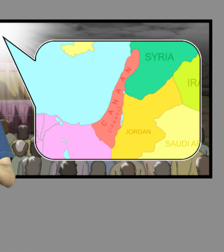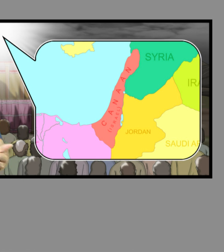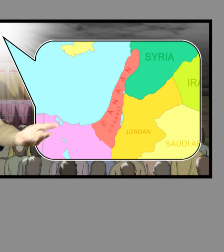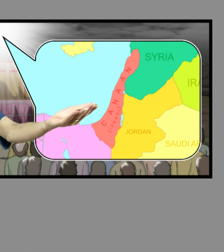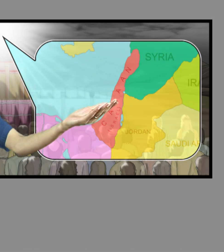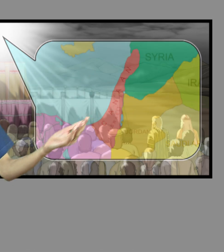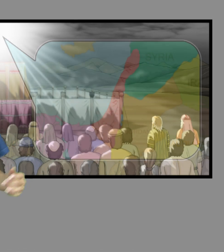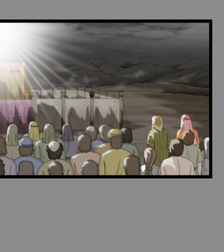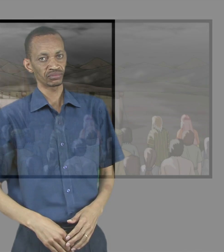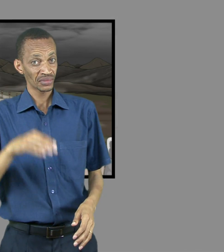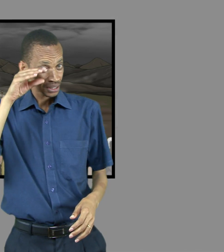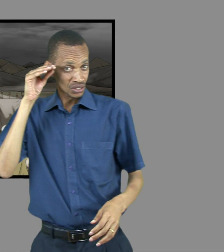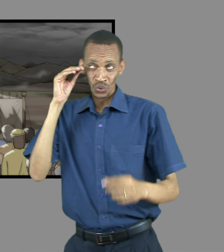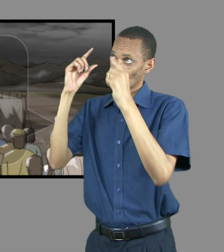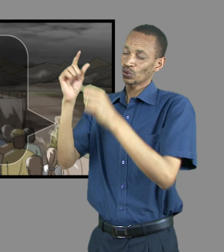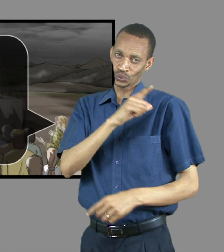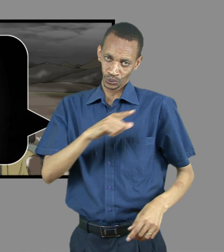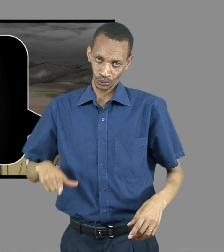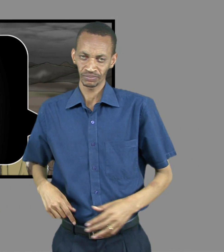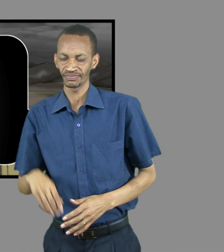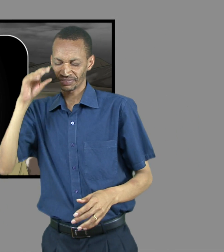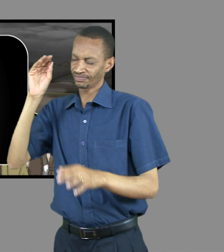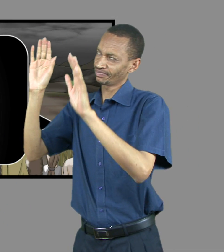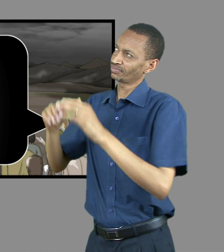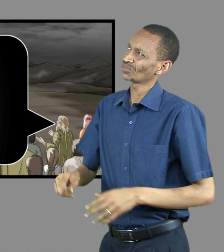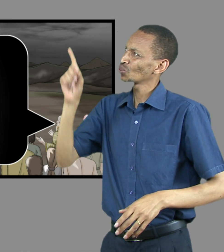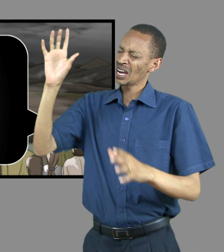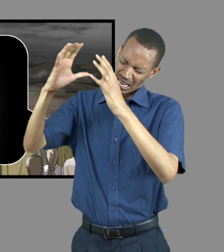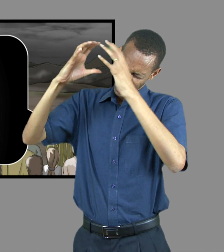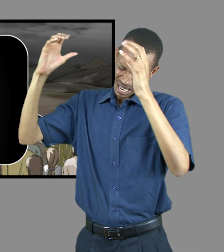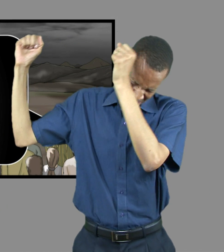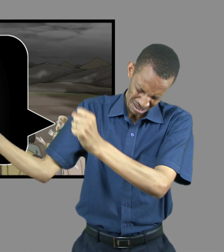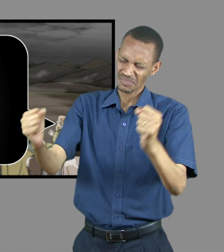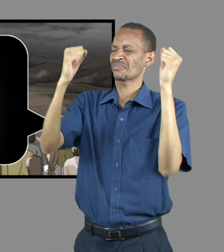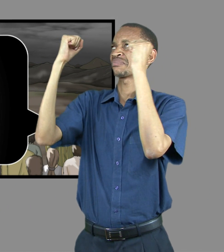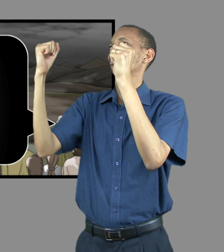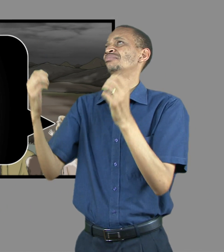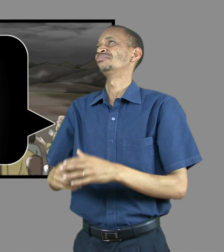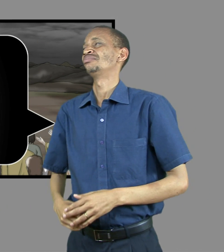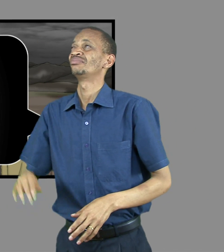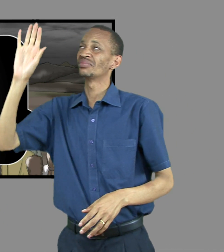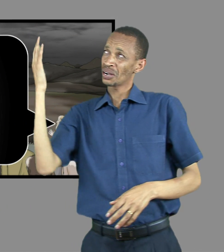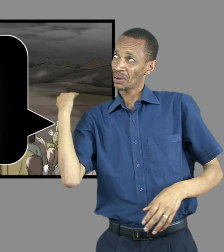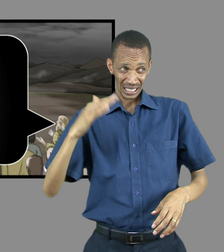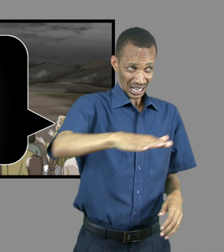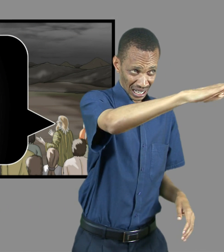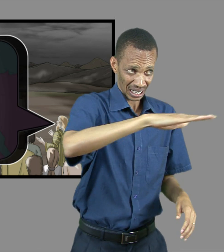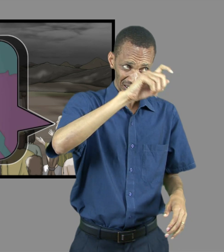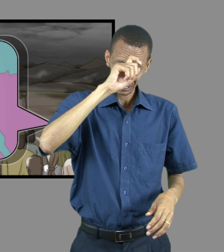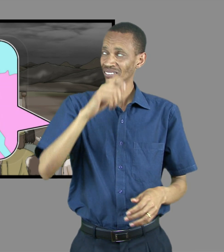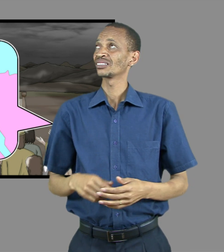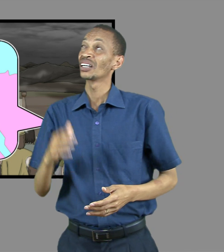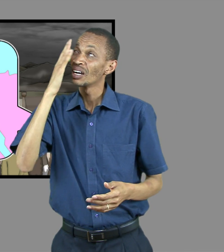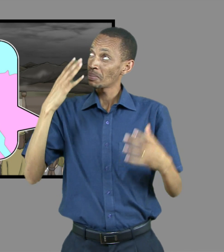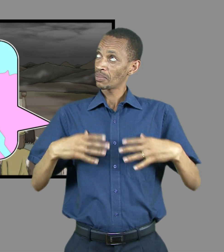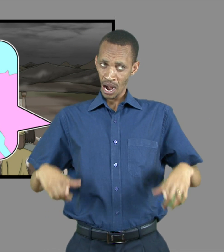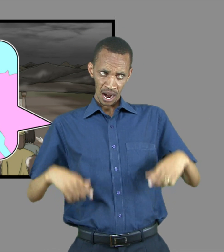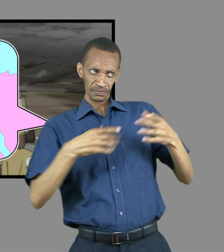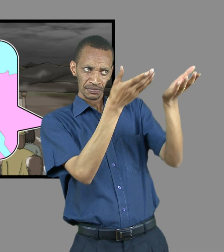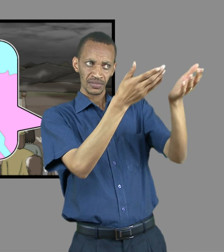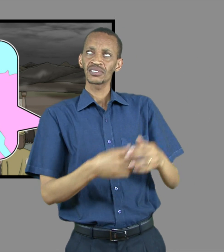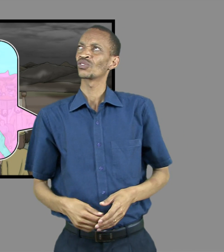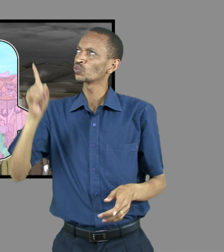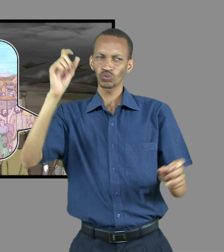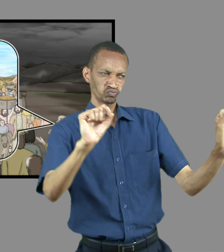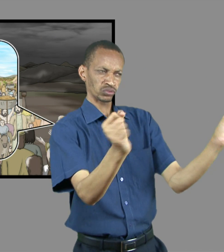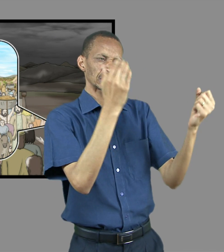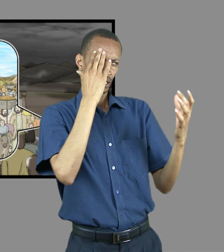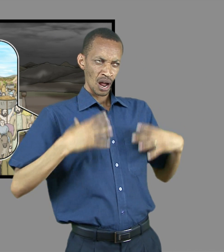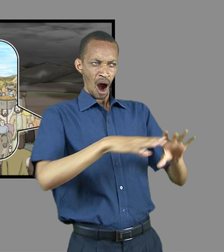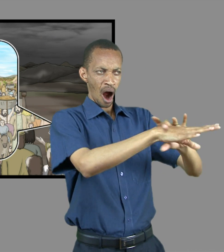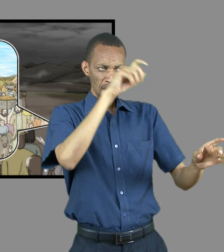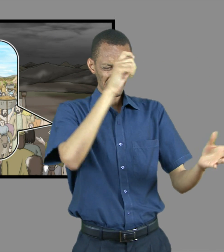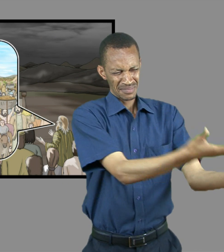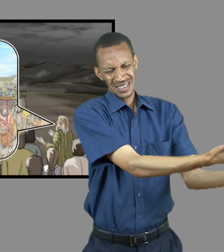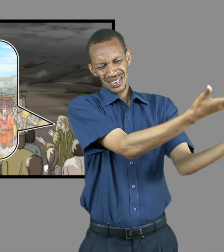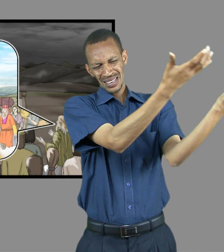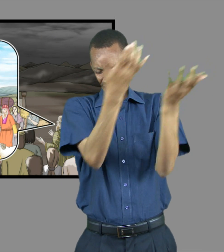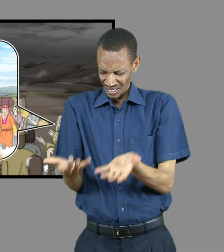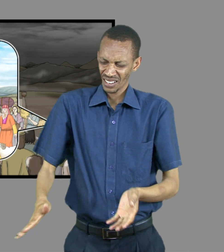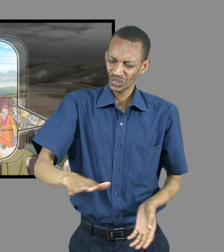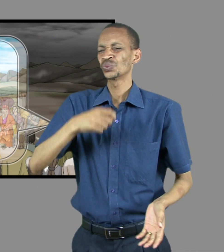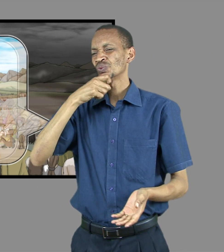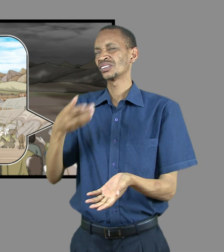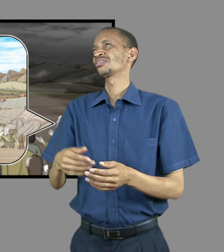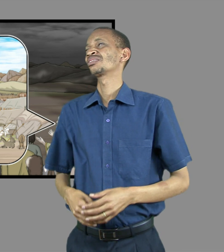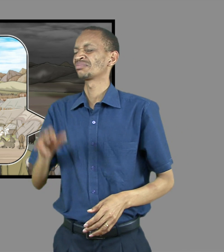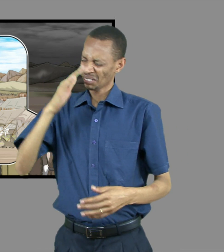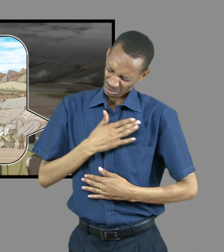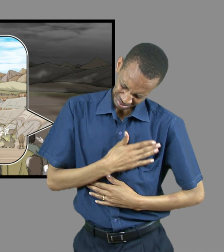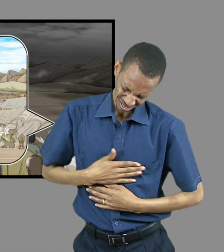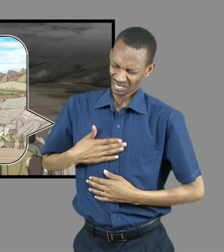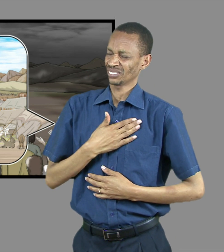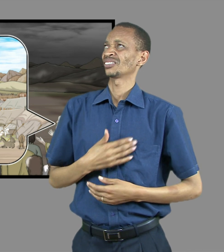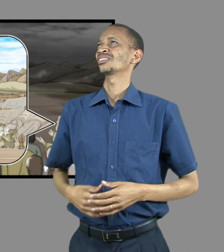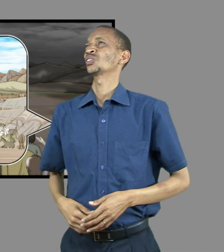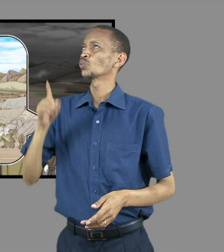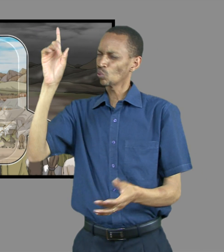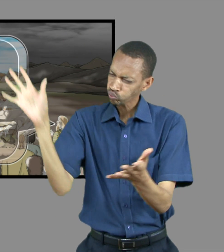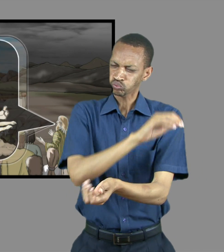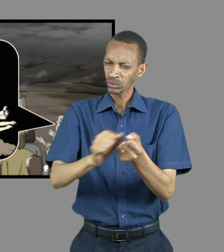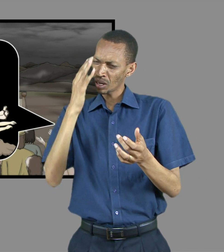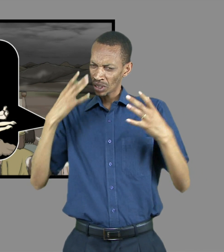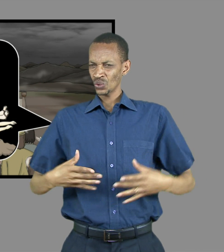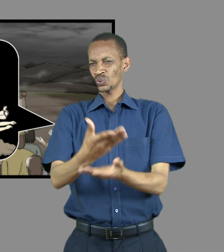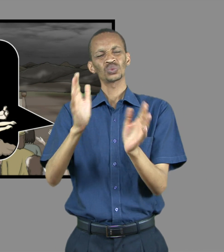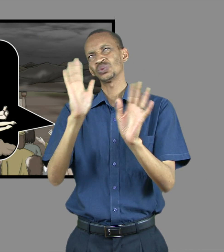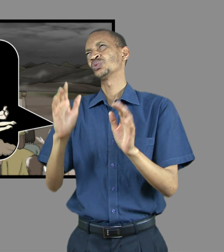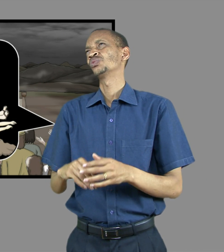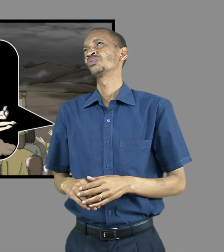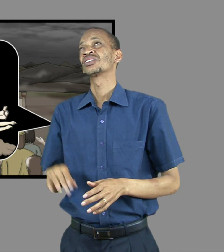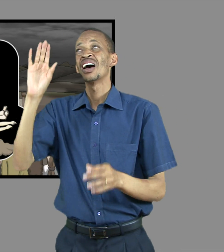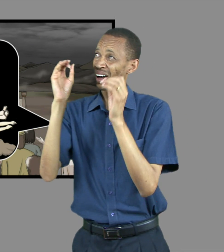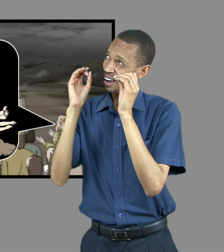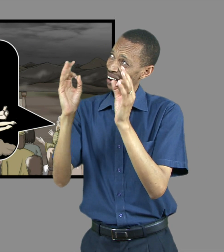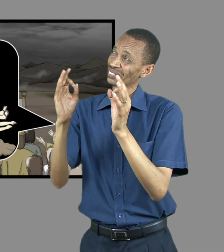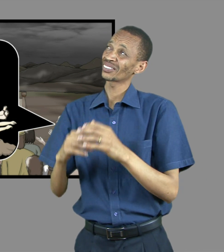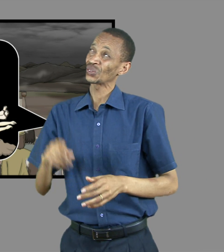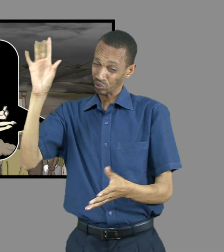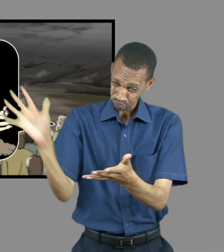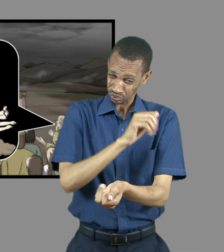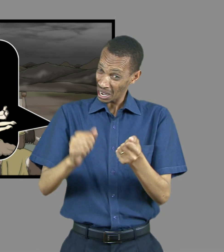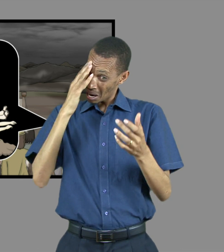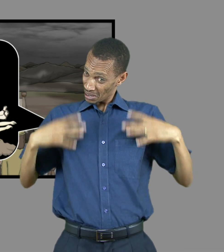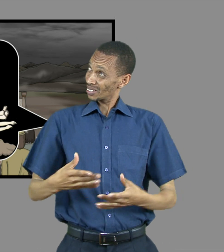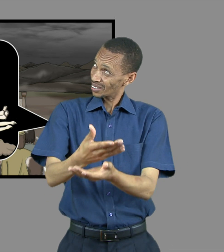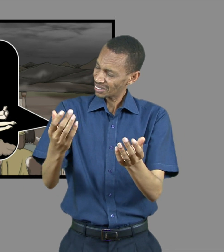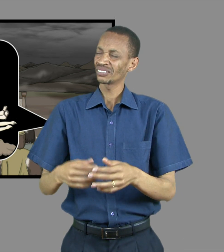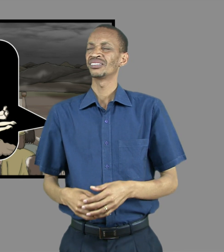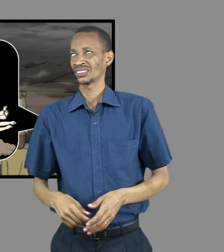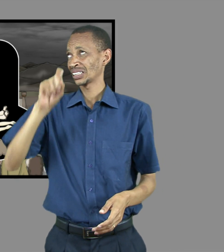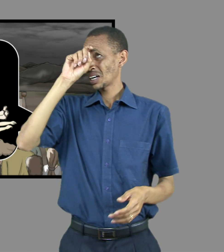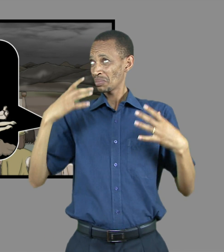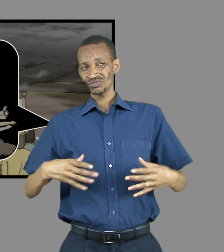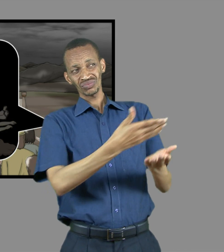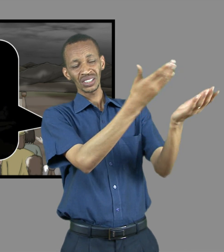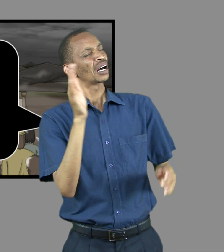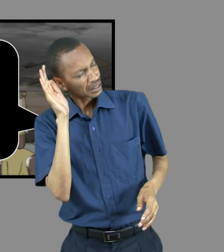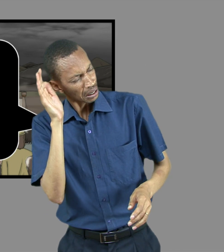But Moses said to the LORD, “The Egyptians will hear of it, for by Your strength You brought this people from among them.